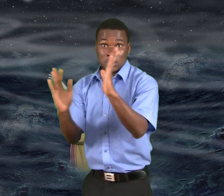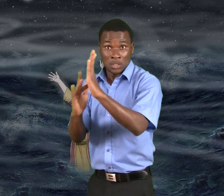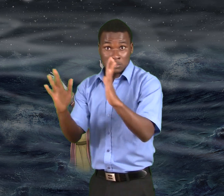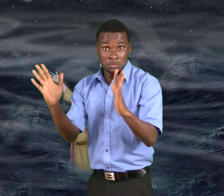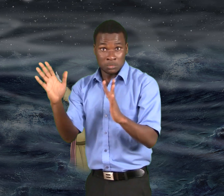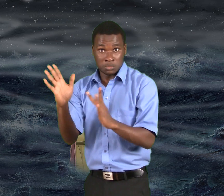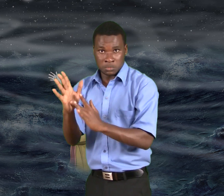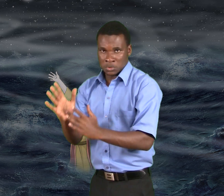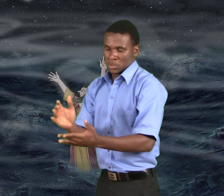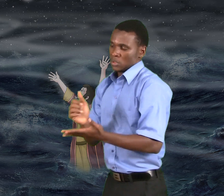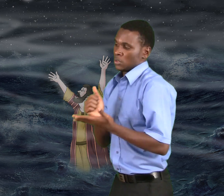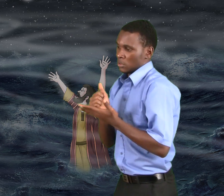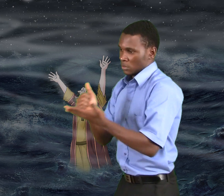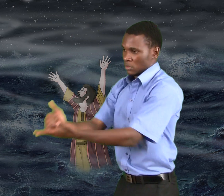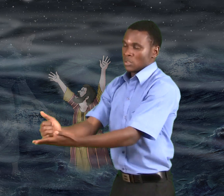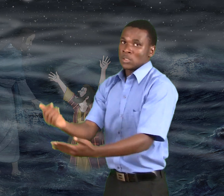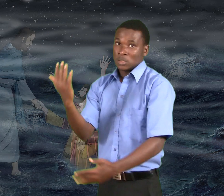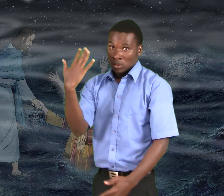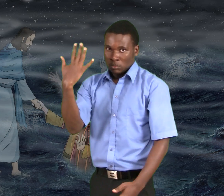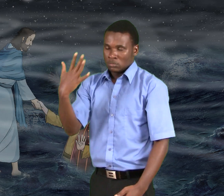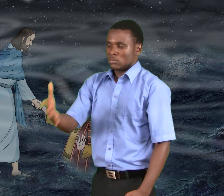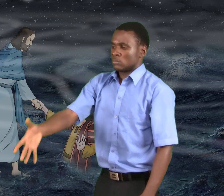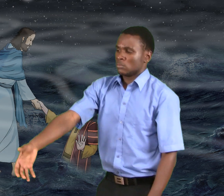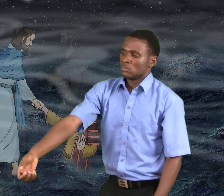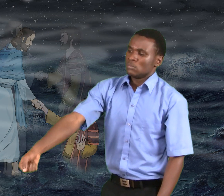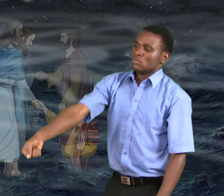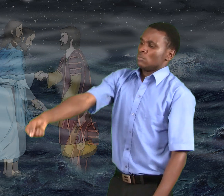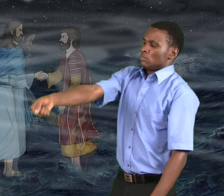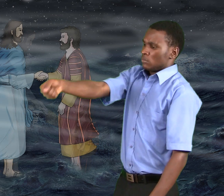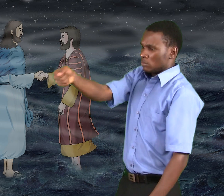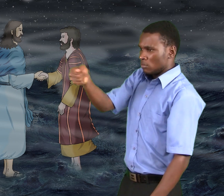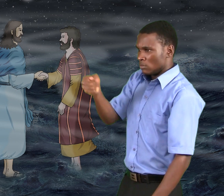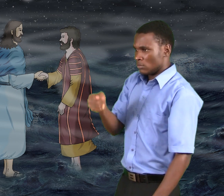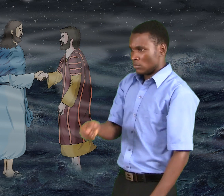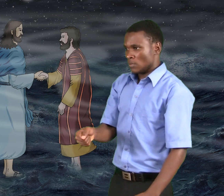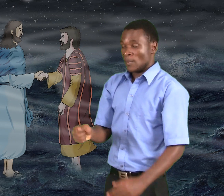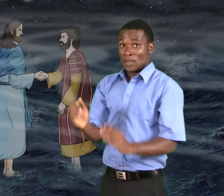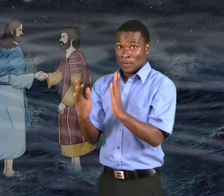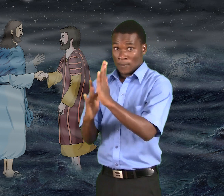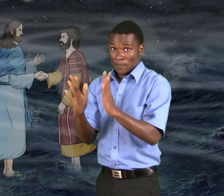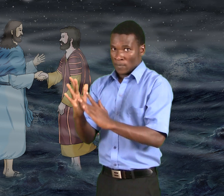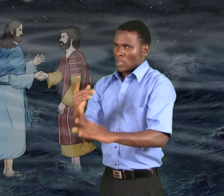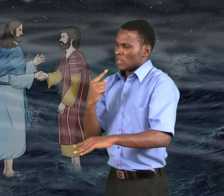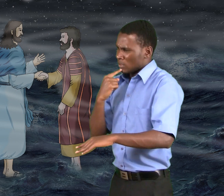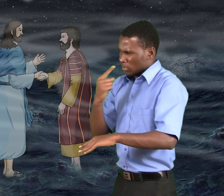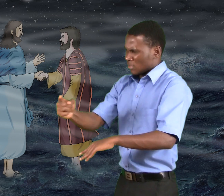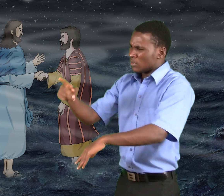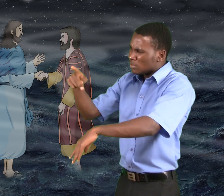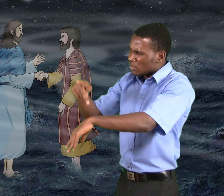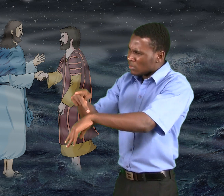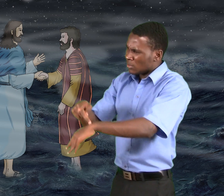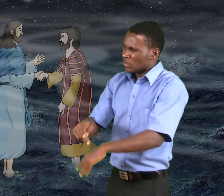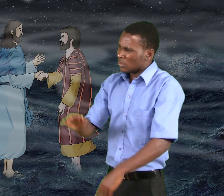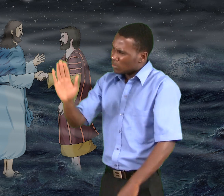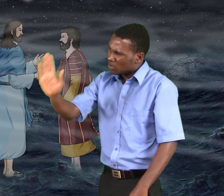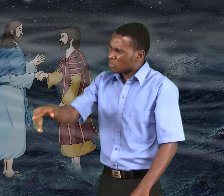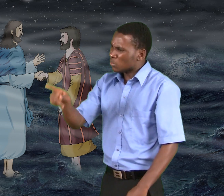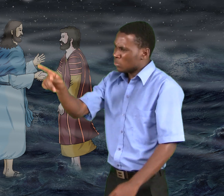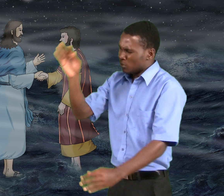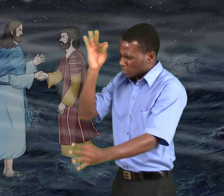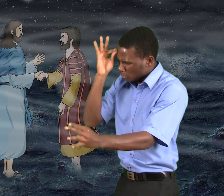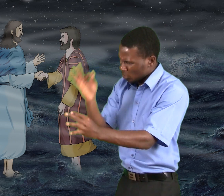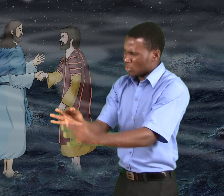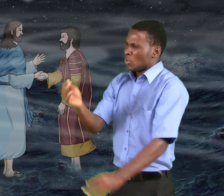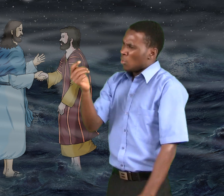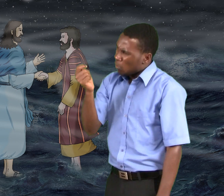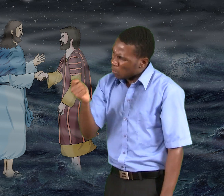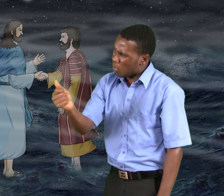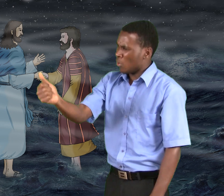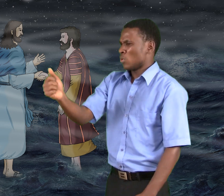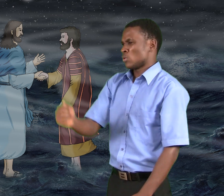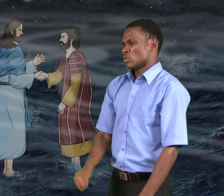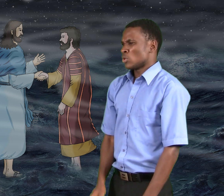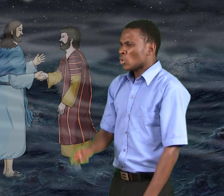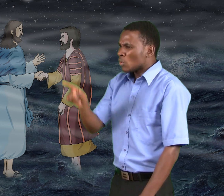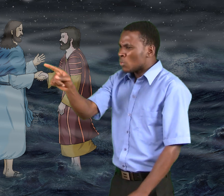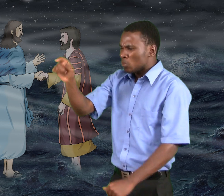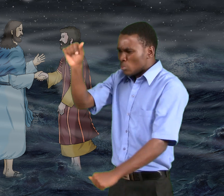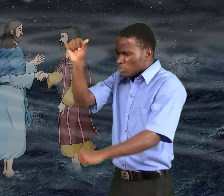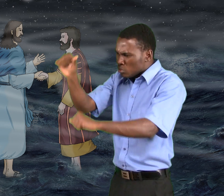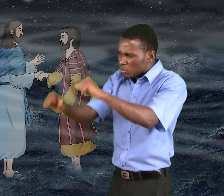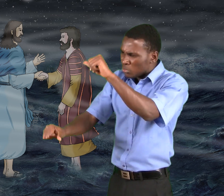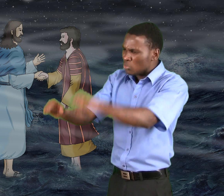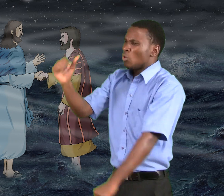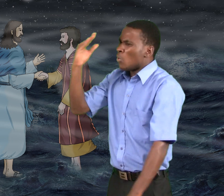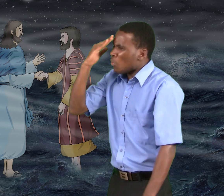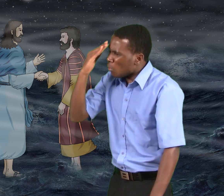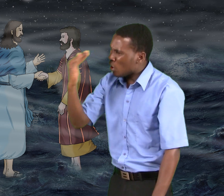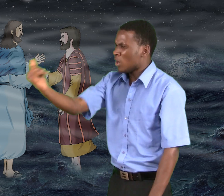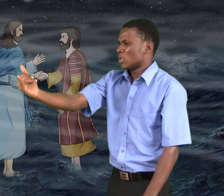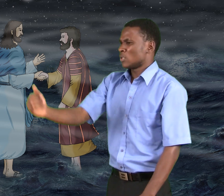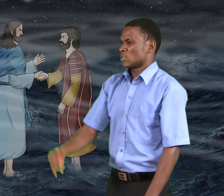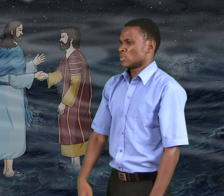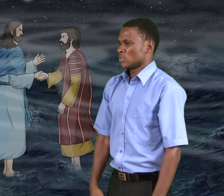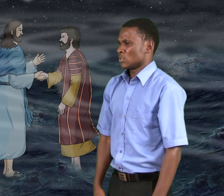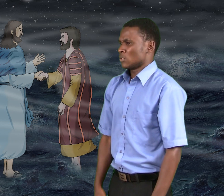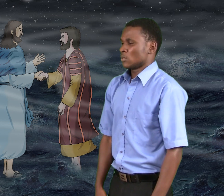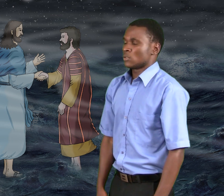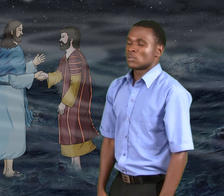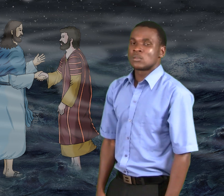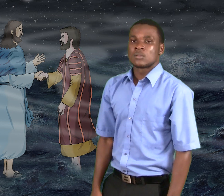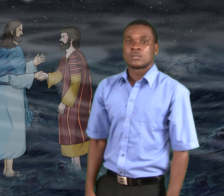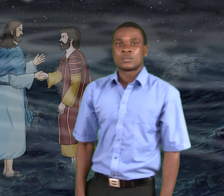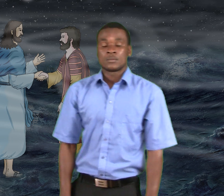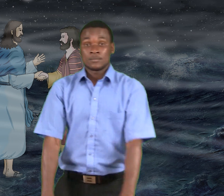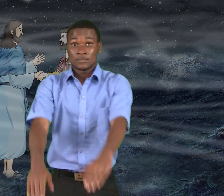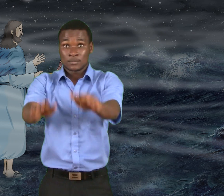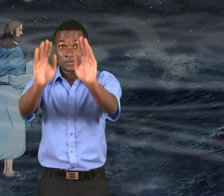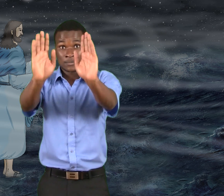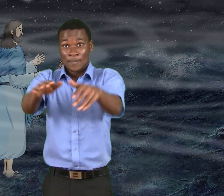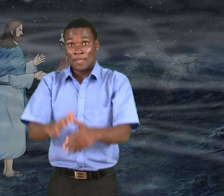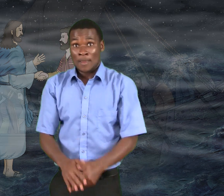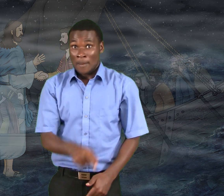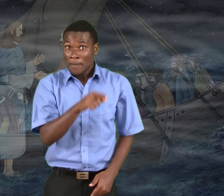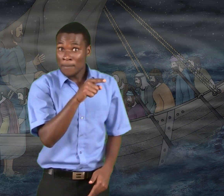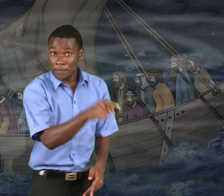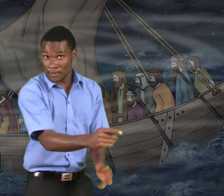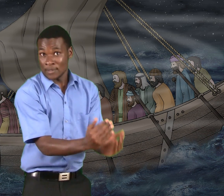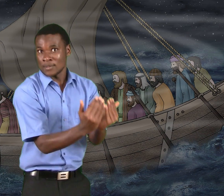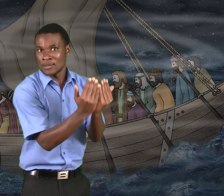Immediately Jesus reached out His hand and took hold of Peter. “You of little faith,” He said, “why did you doubt?”